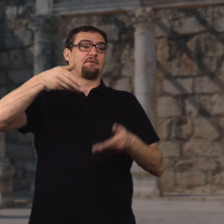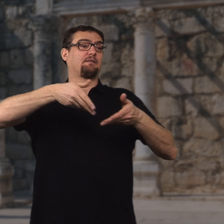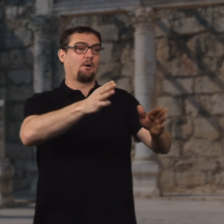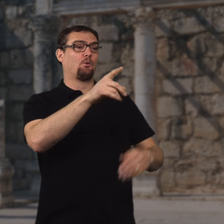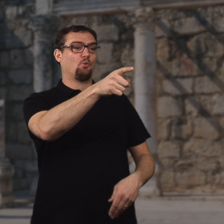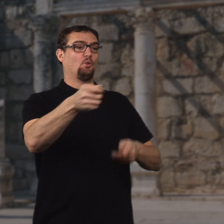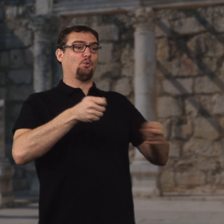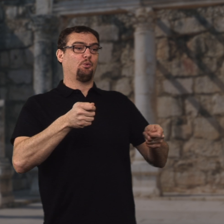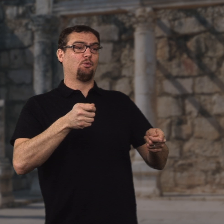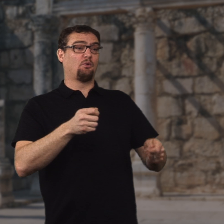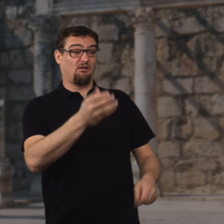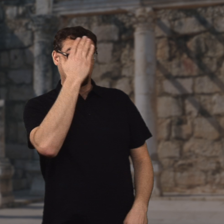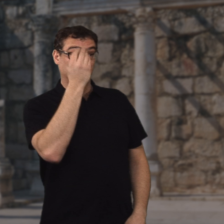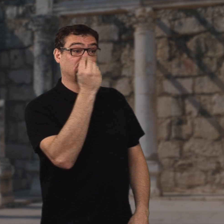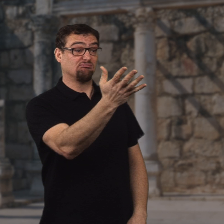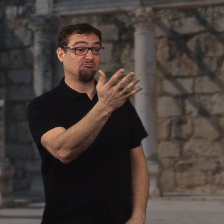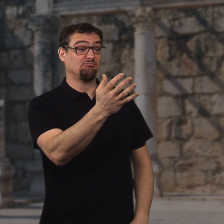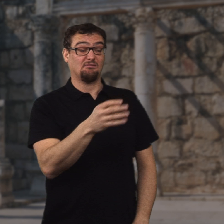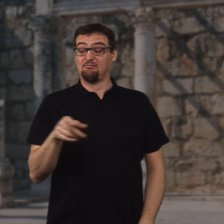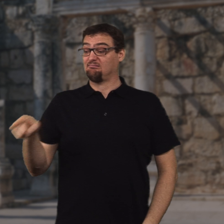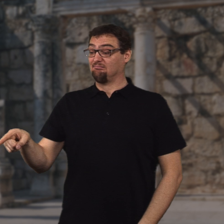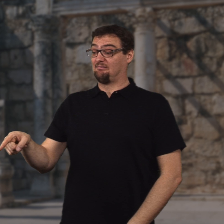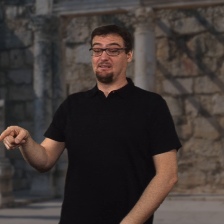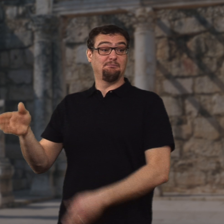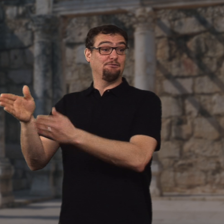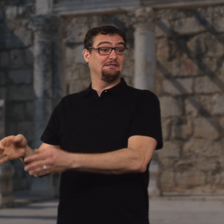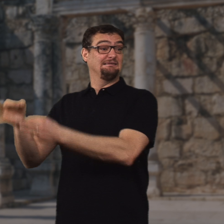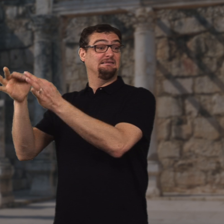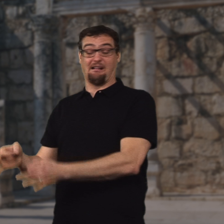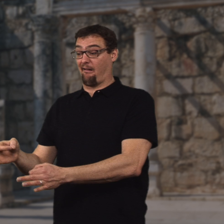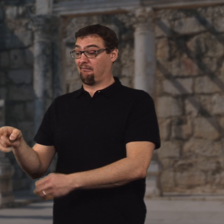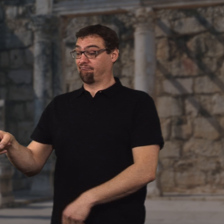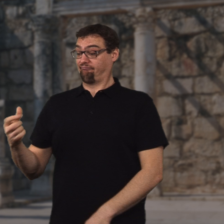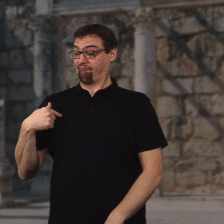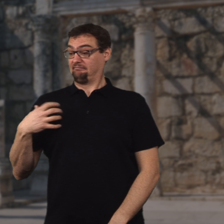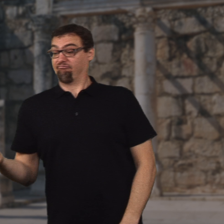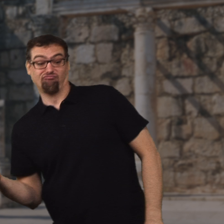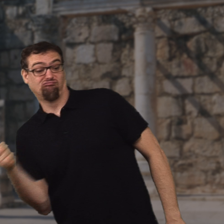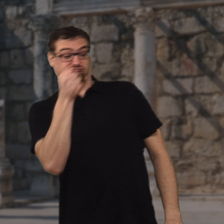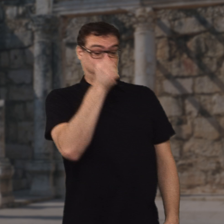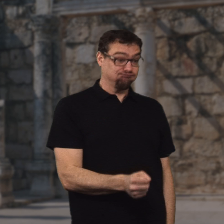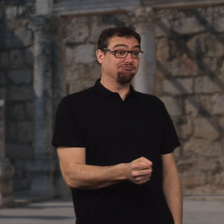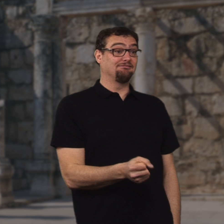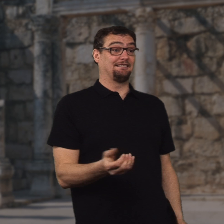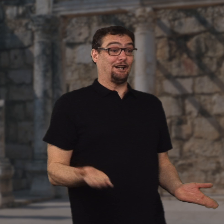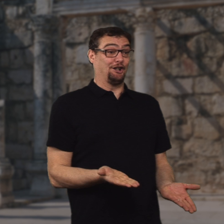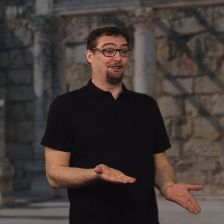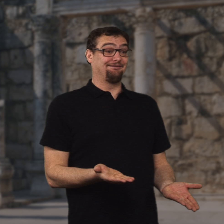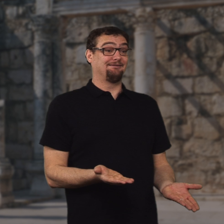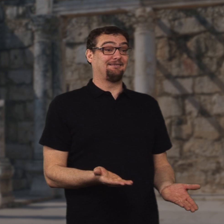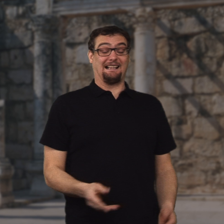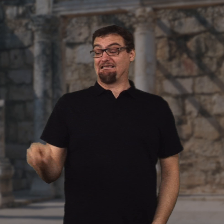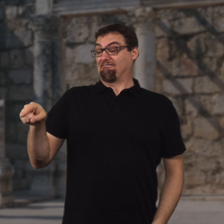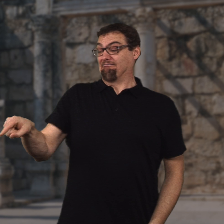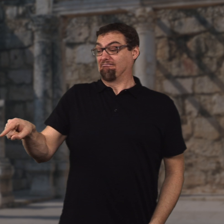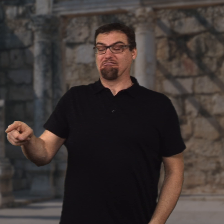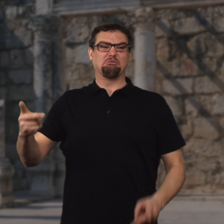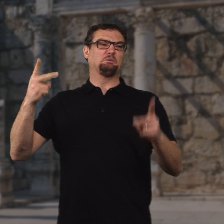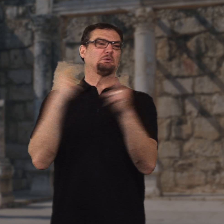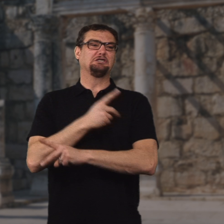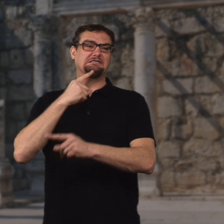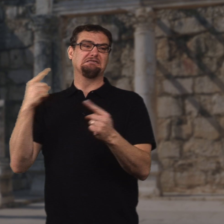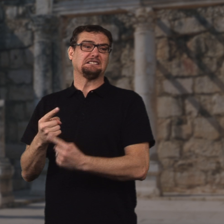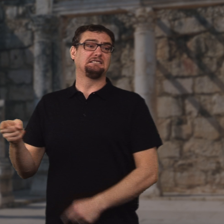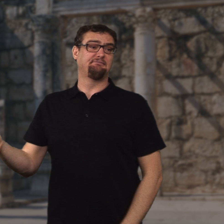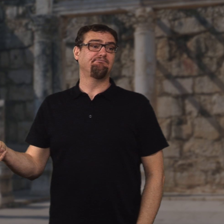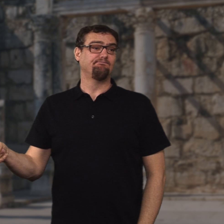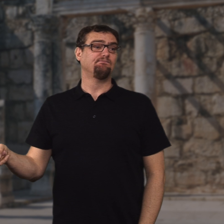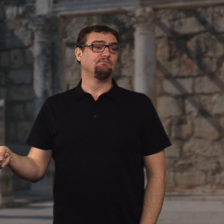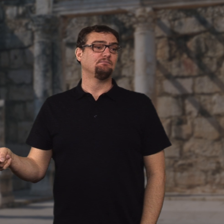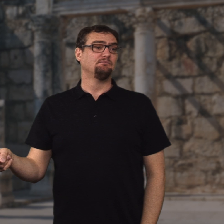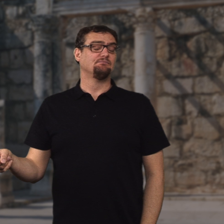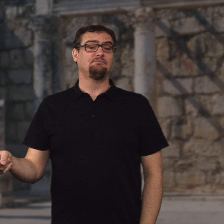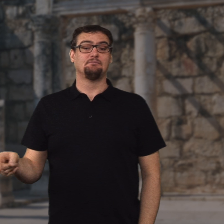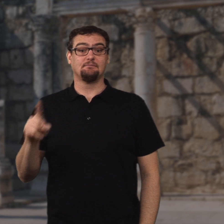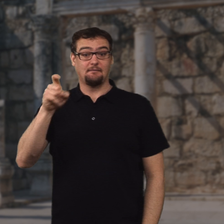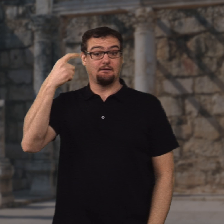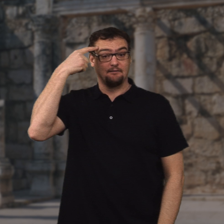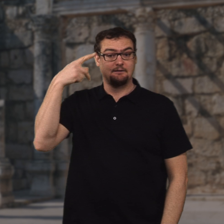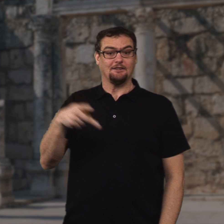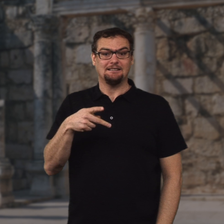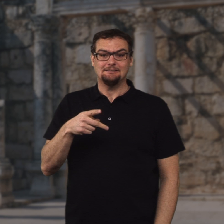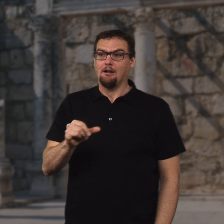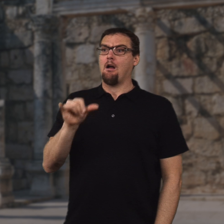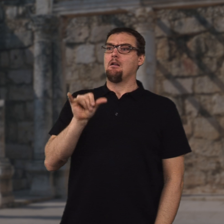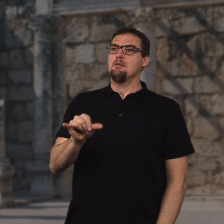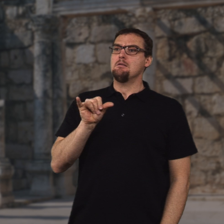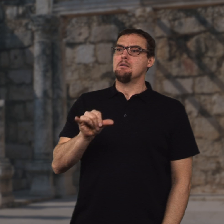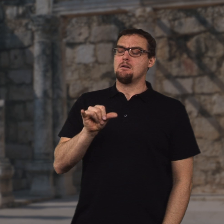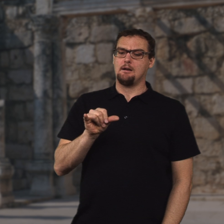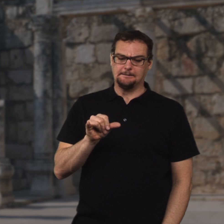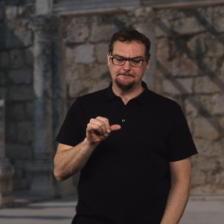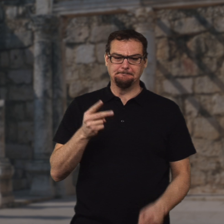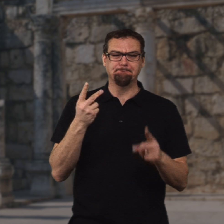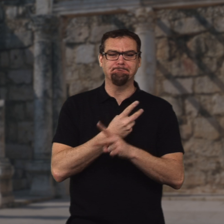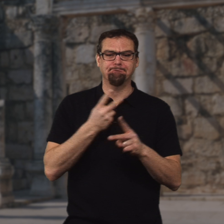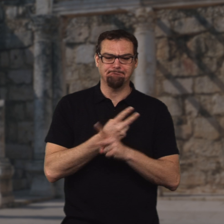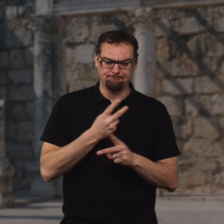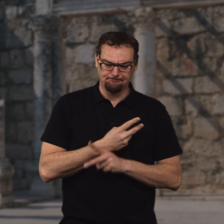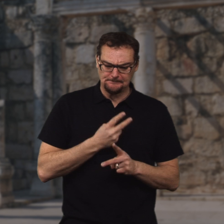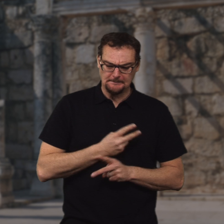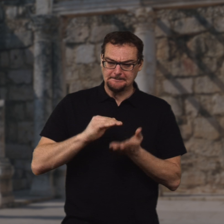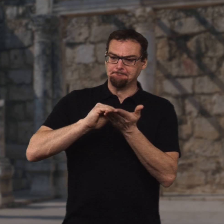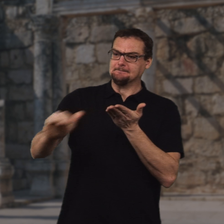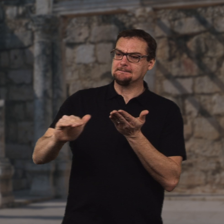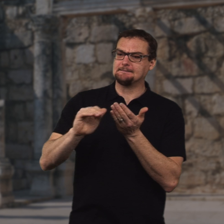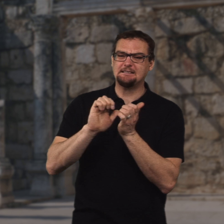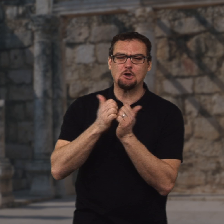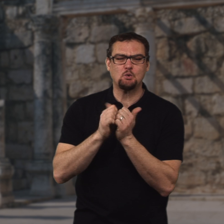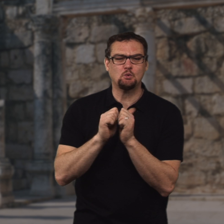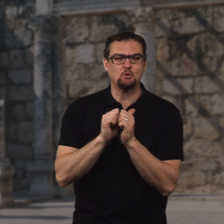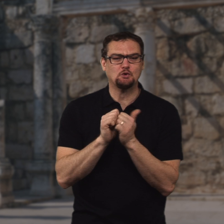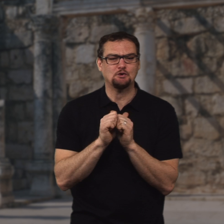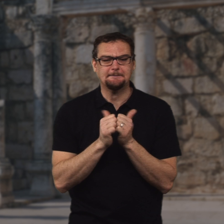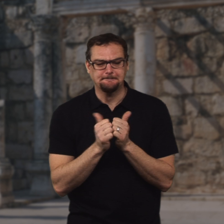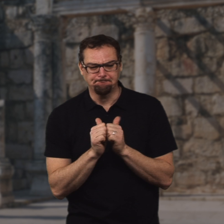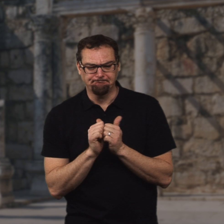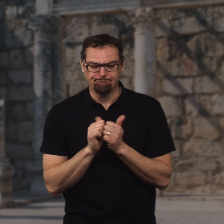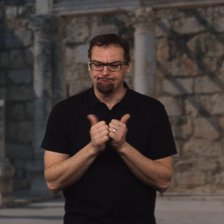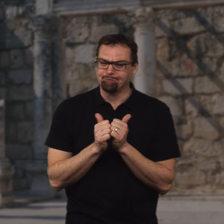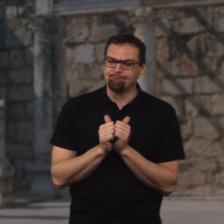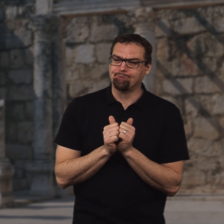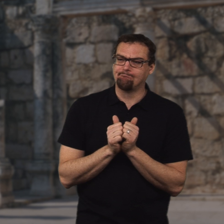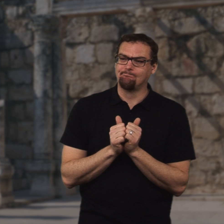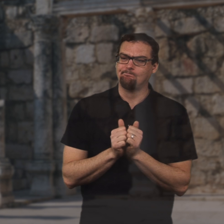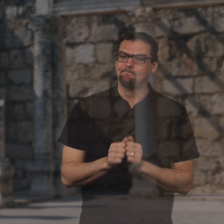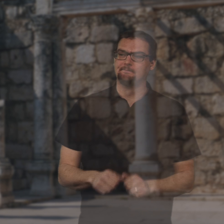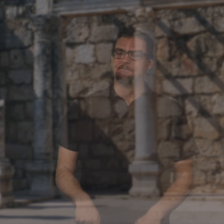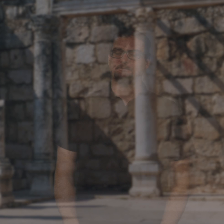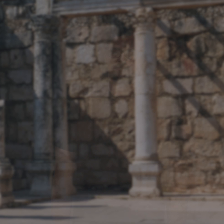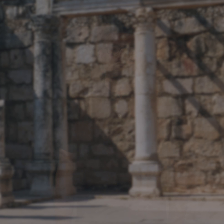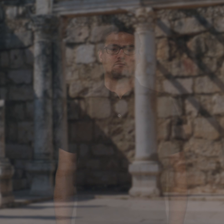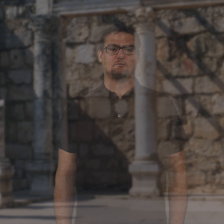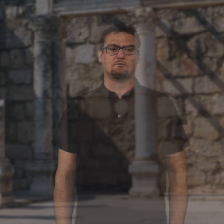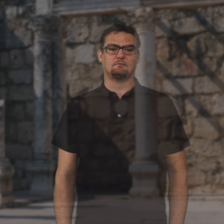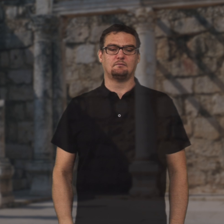Jesus answered, “You would have no authority over Me if it were not given to you from above.